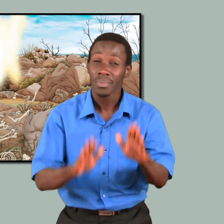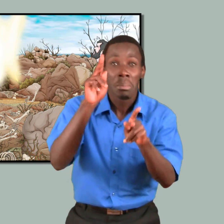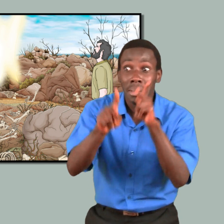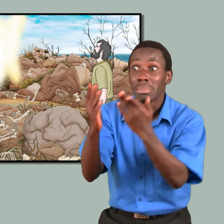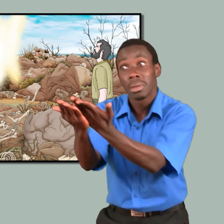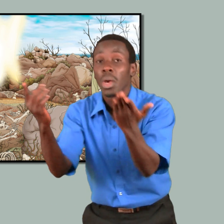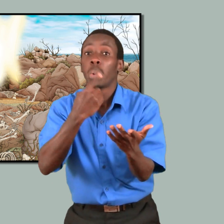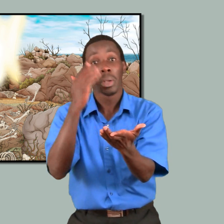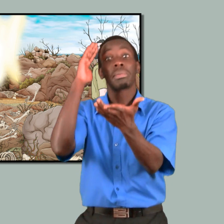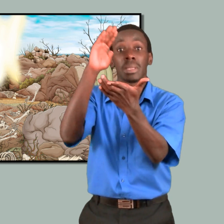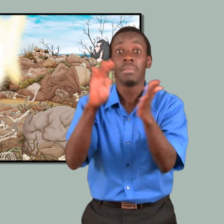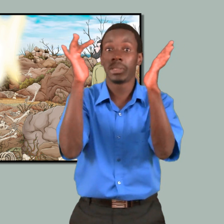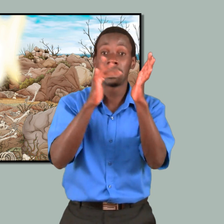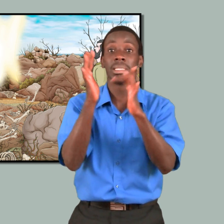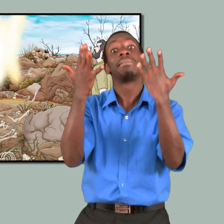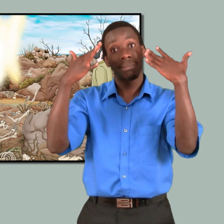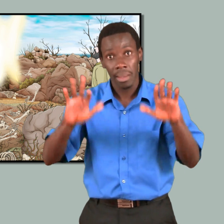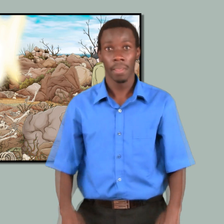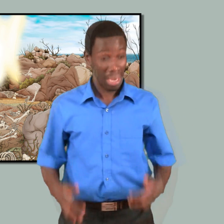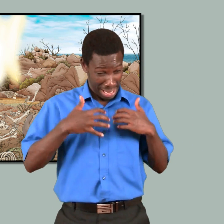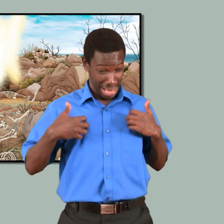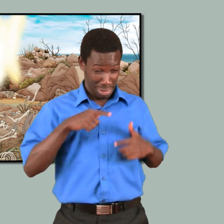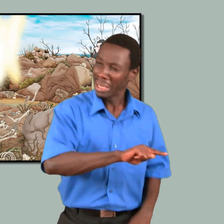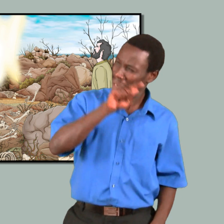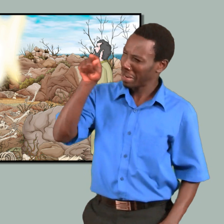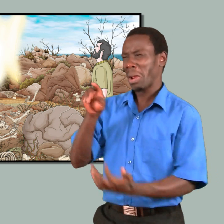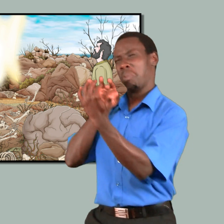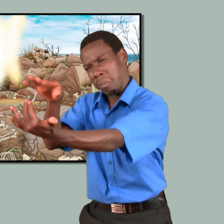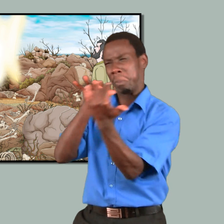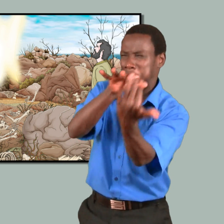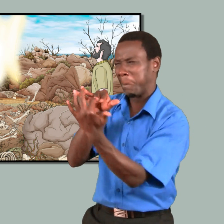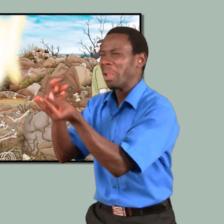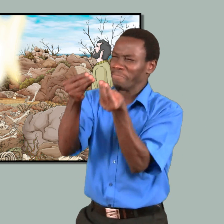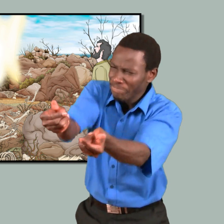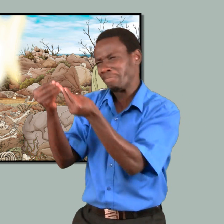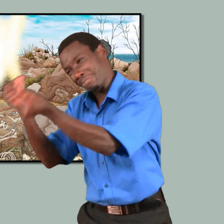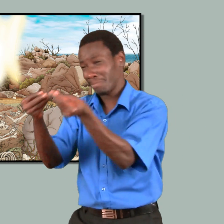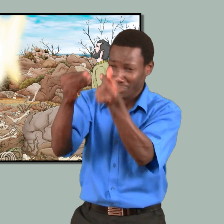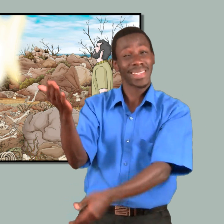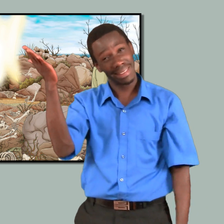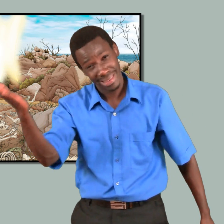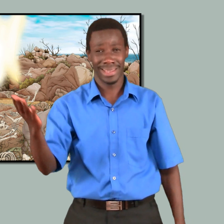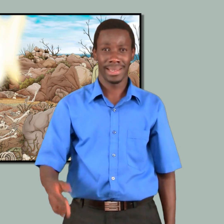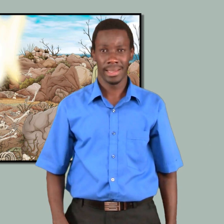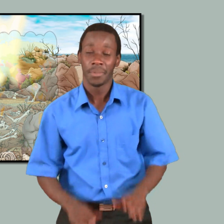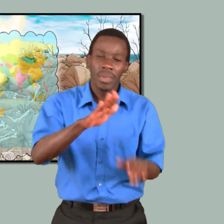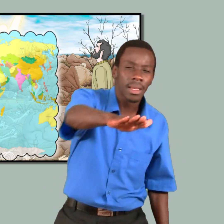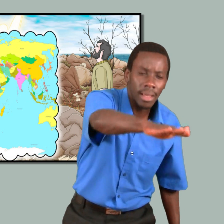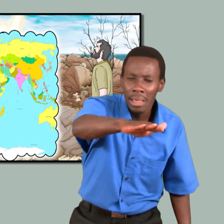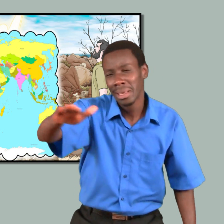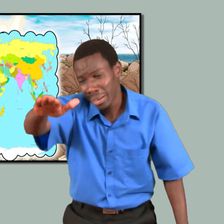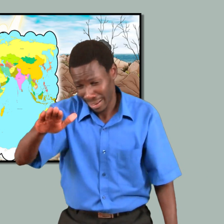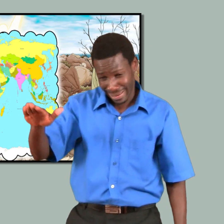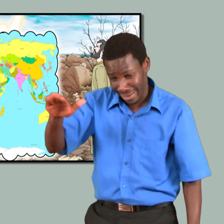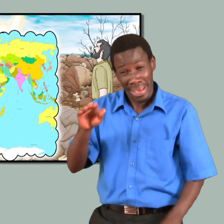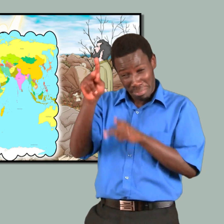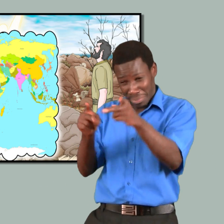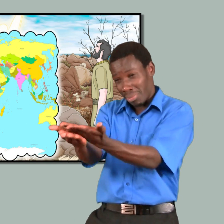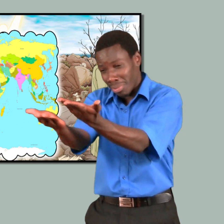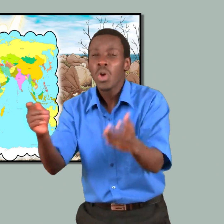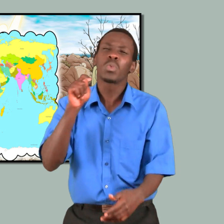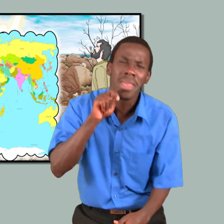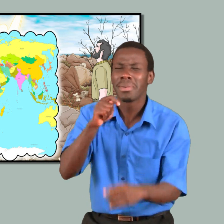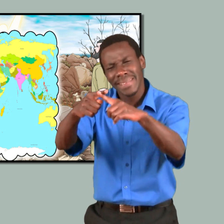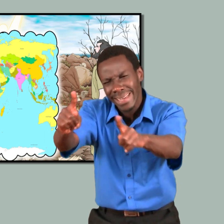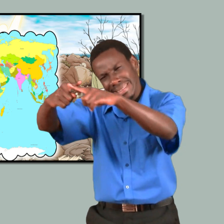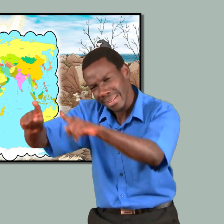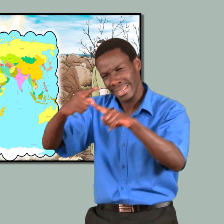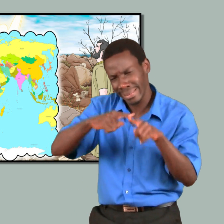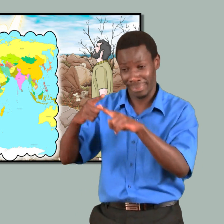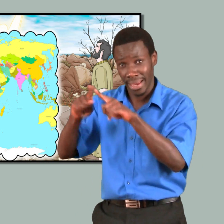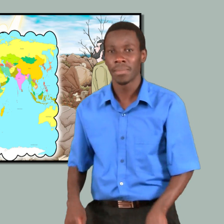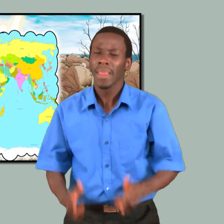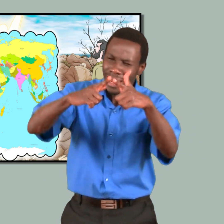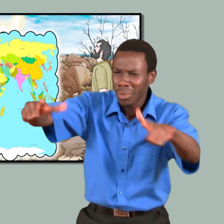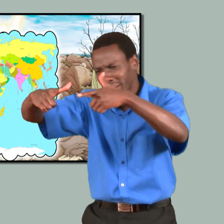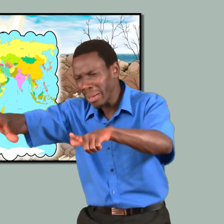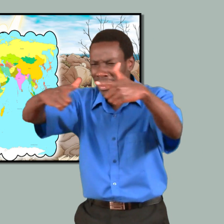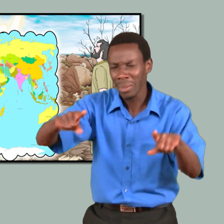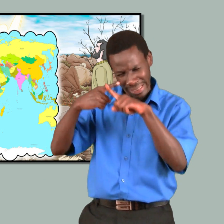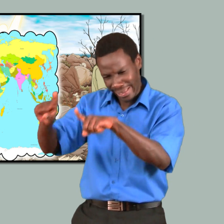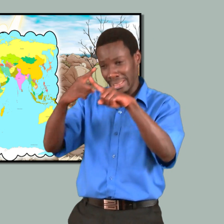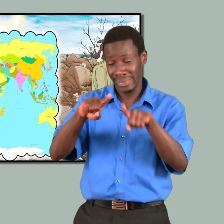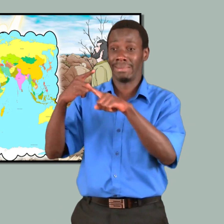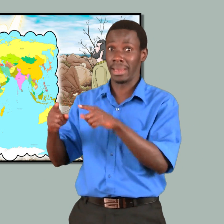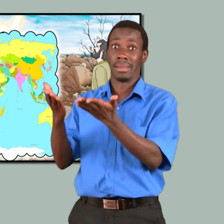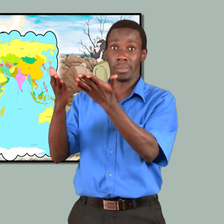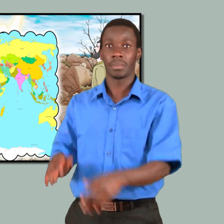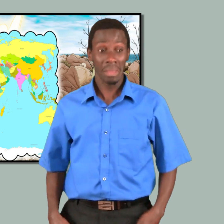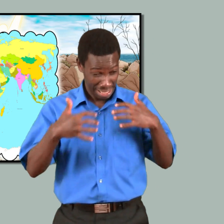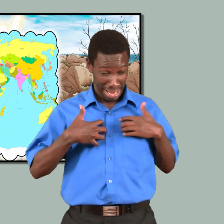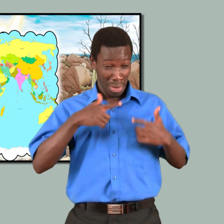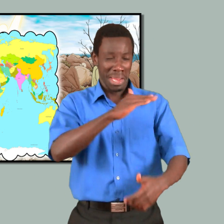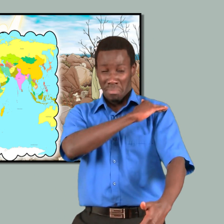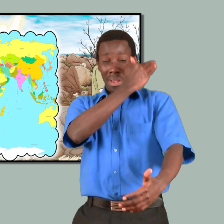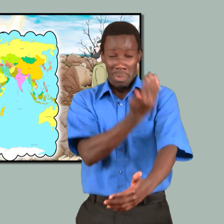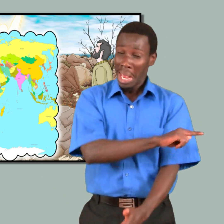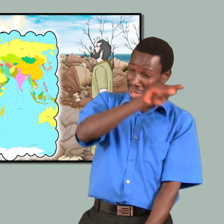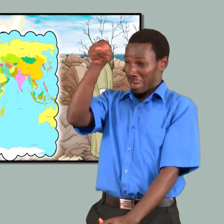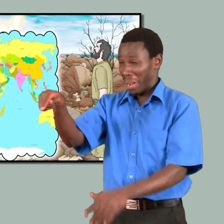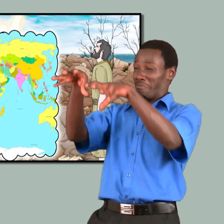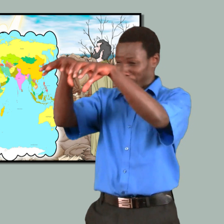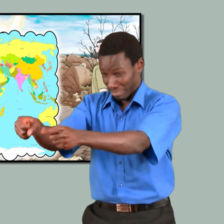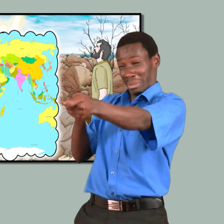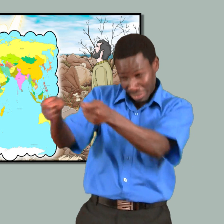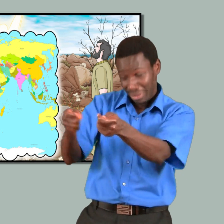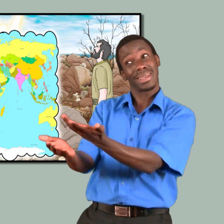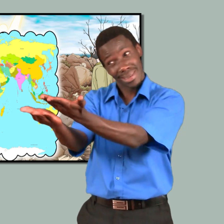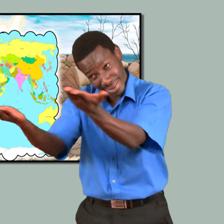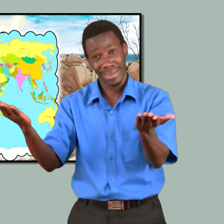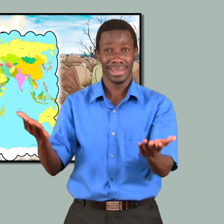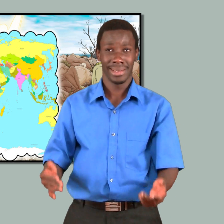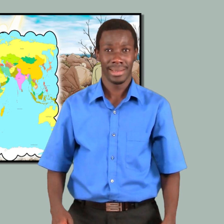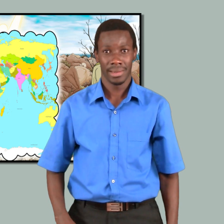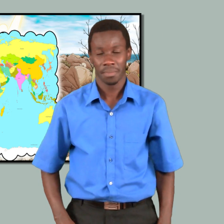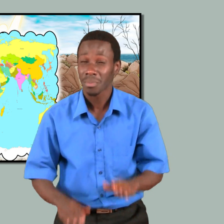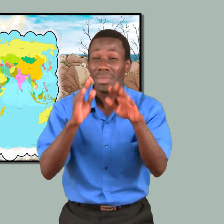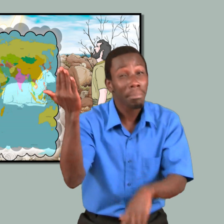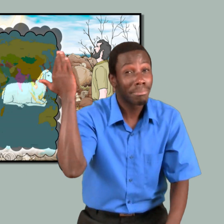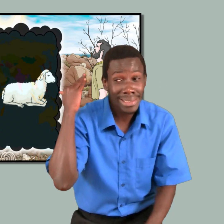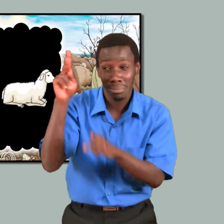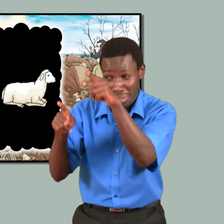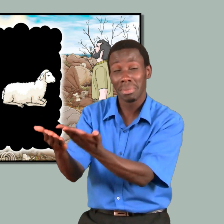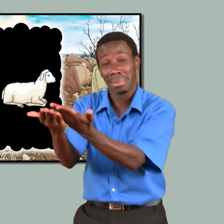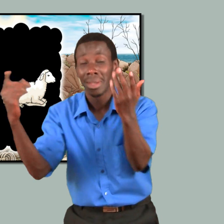Then the beast was permitted to wage war against the saints and to conquer them, and it was given authority over every tribe and people and tongue and nation.